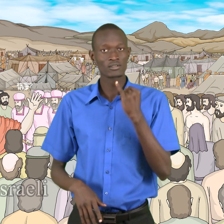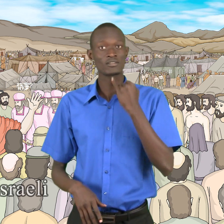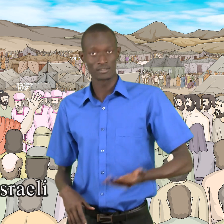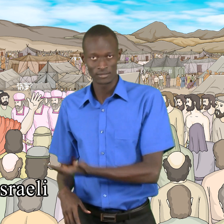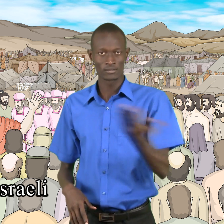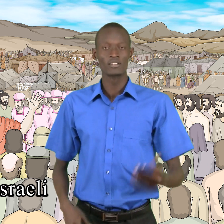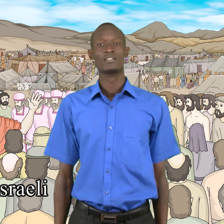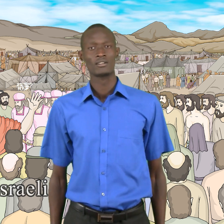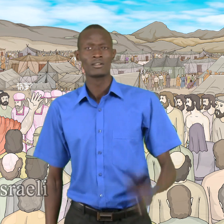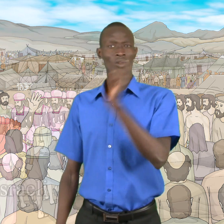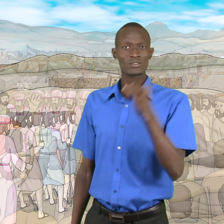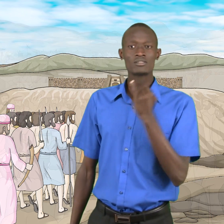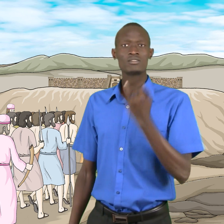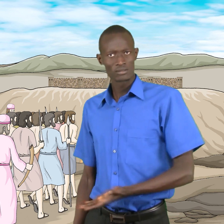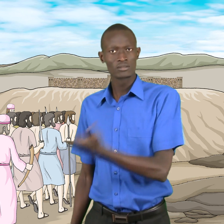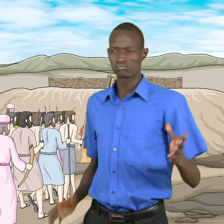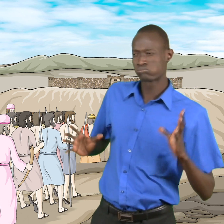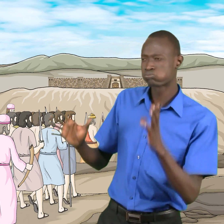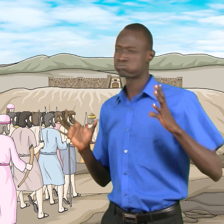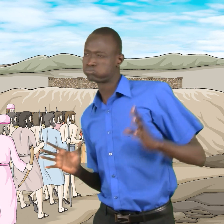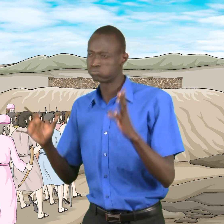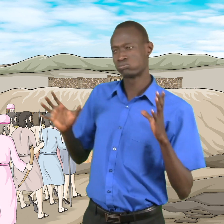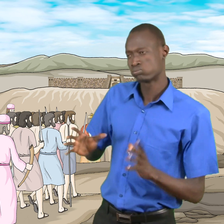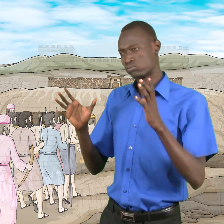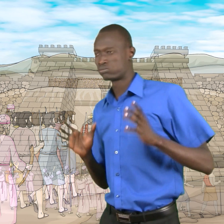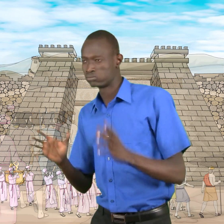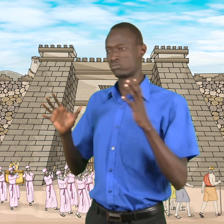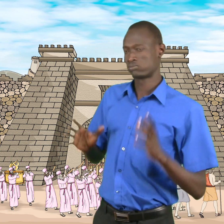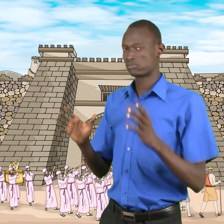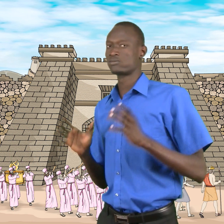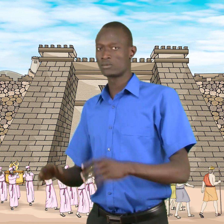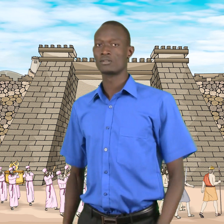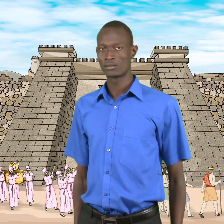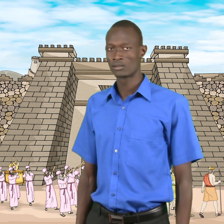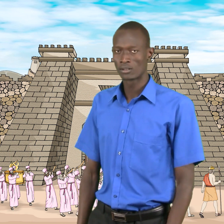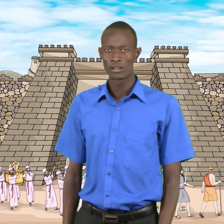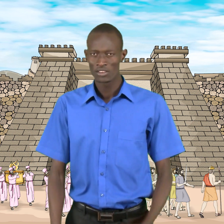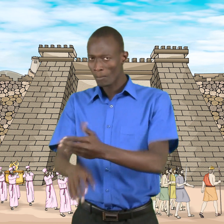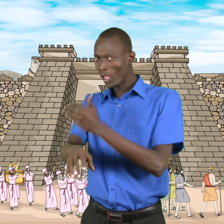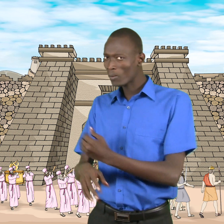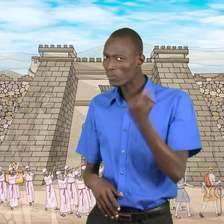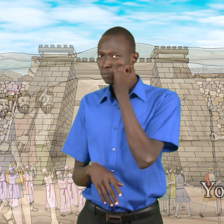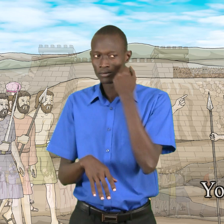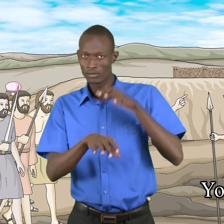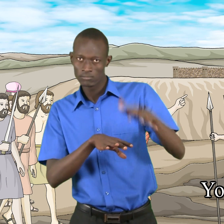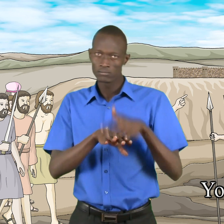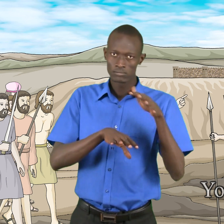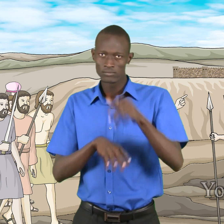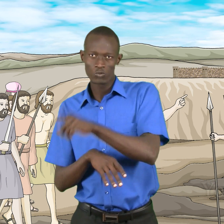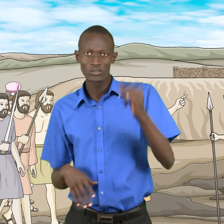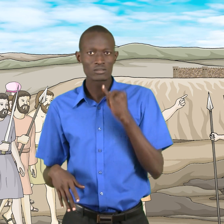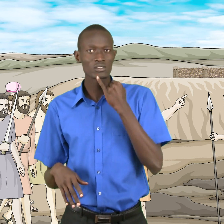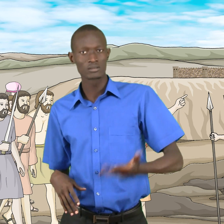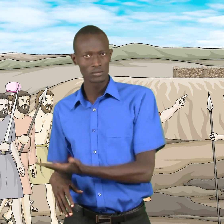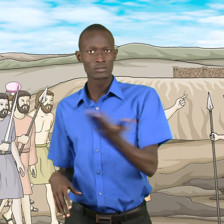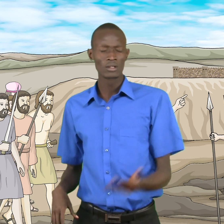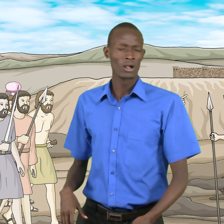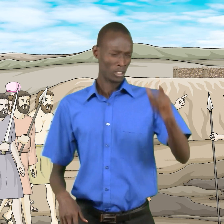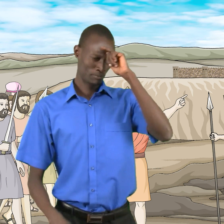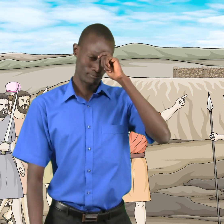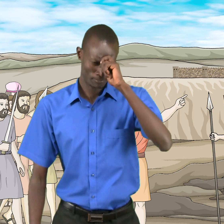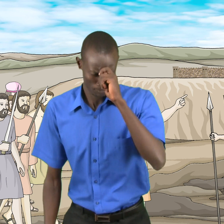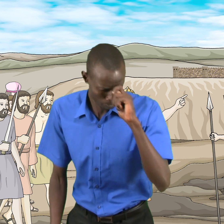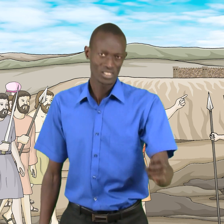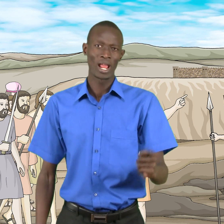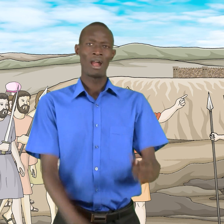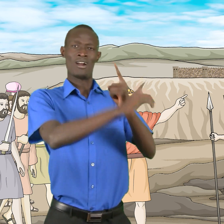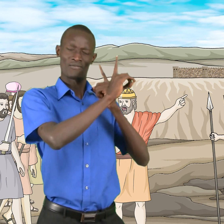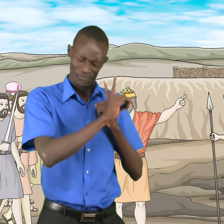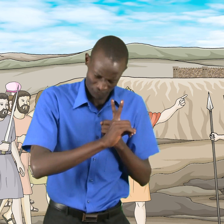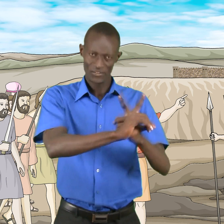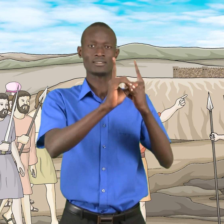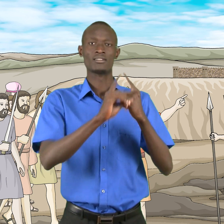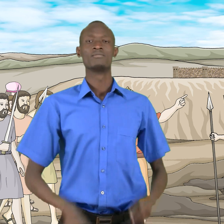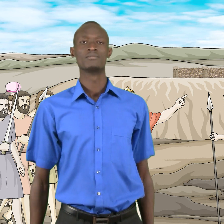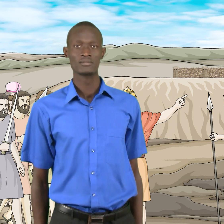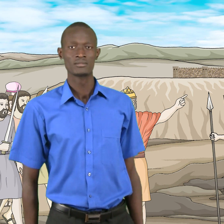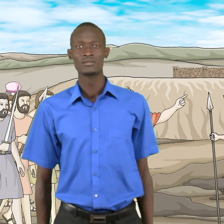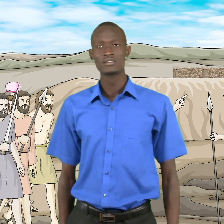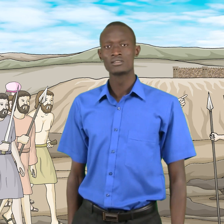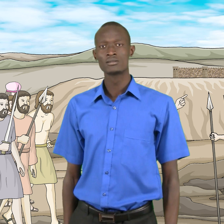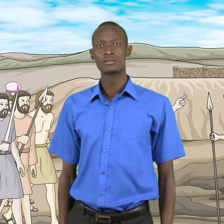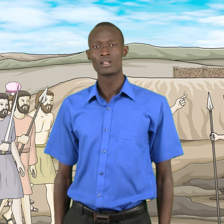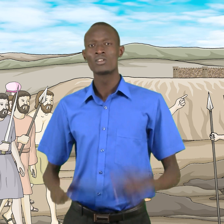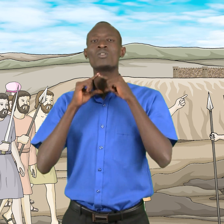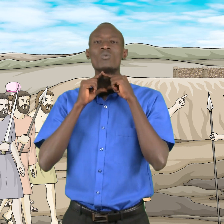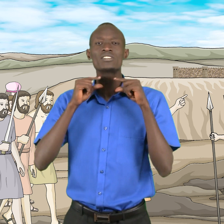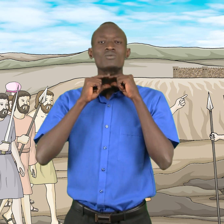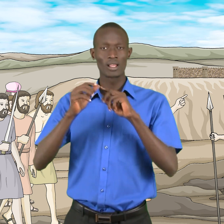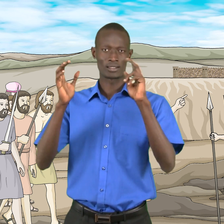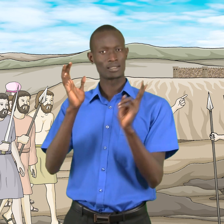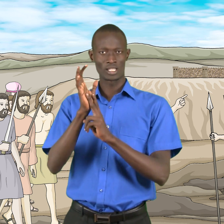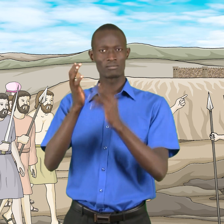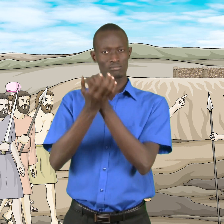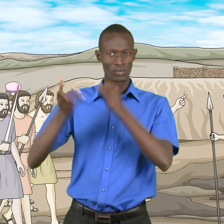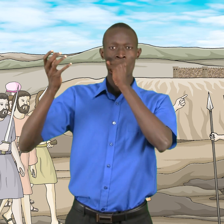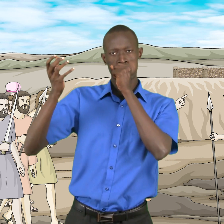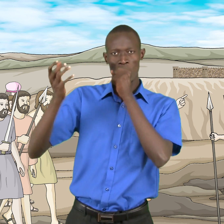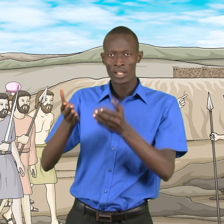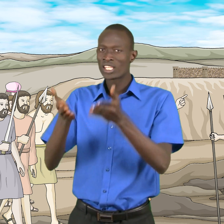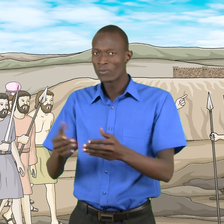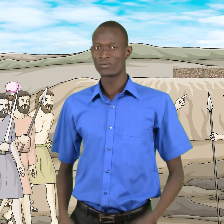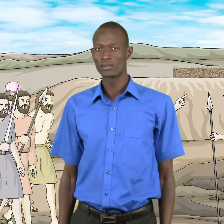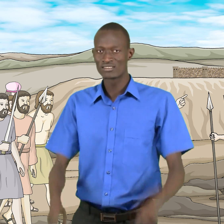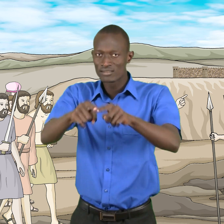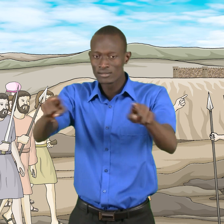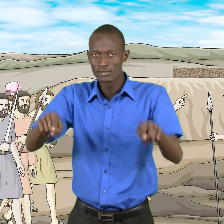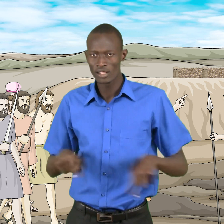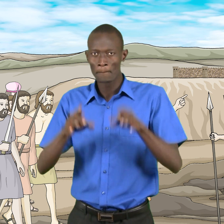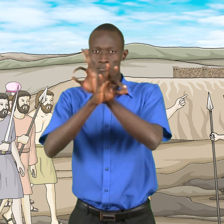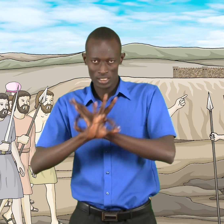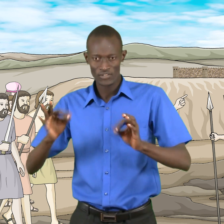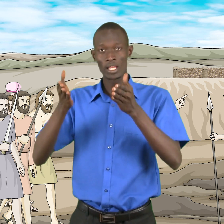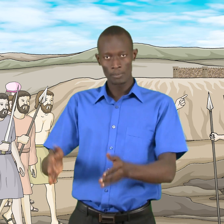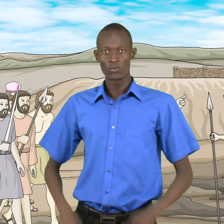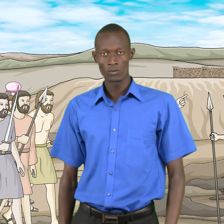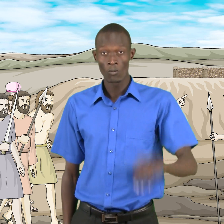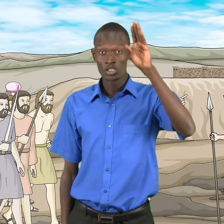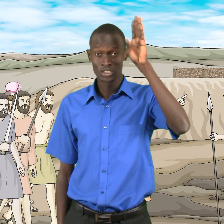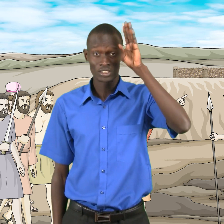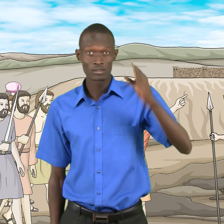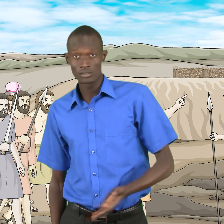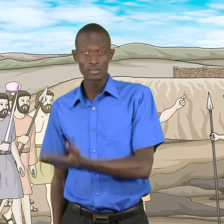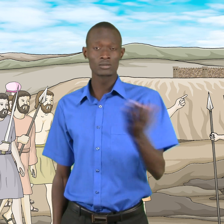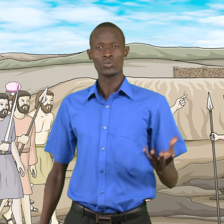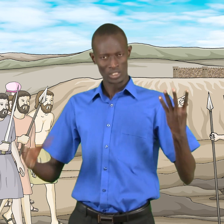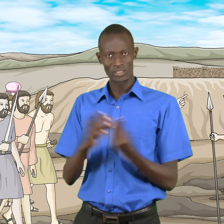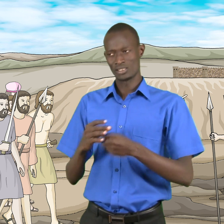So he had the ark of the LORD carried around the city, circling it once.